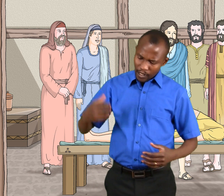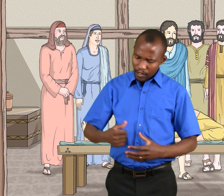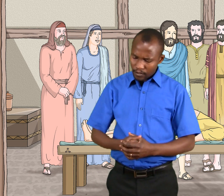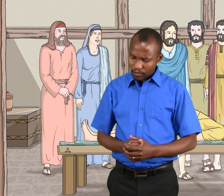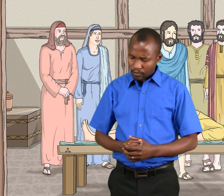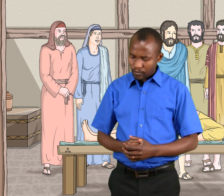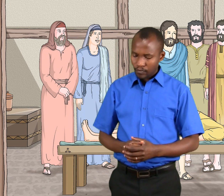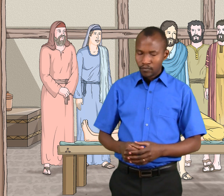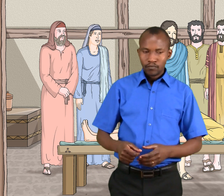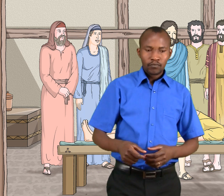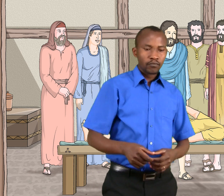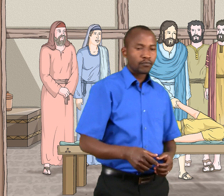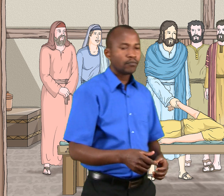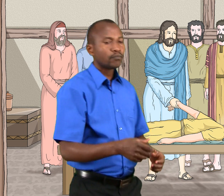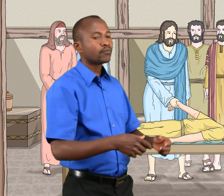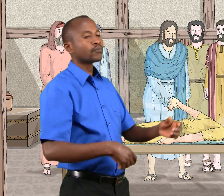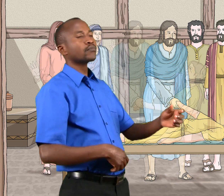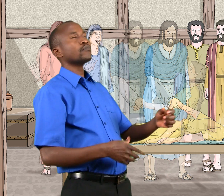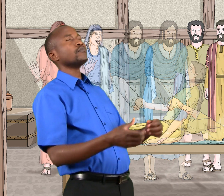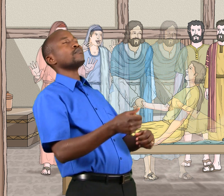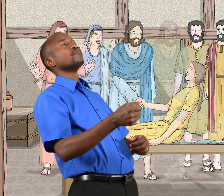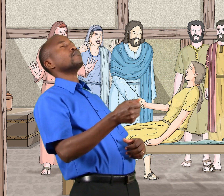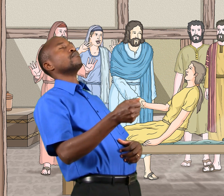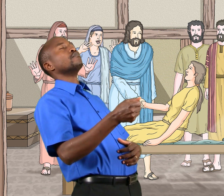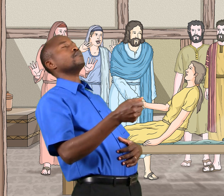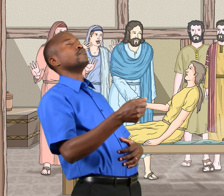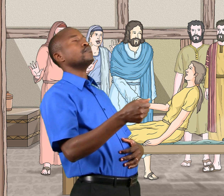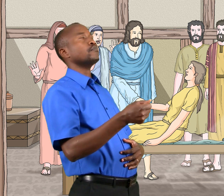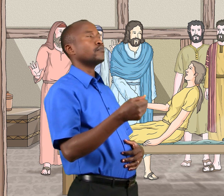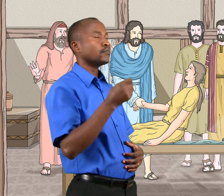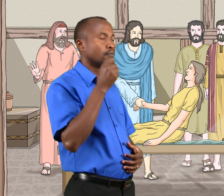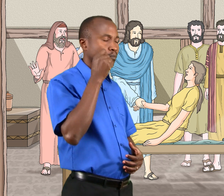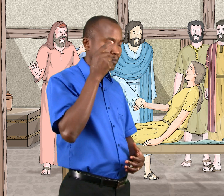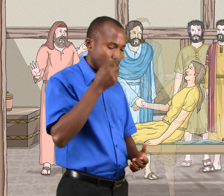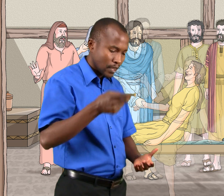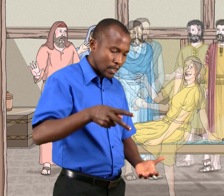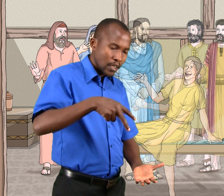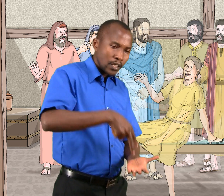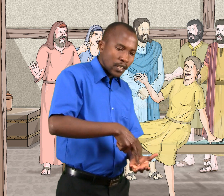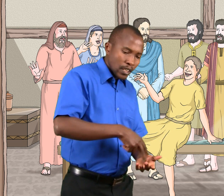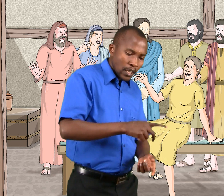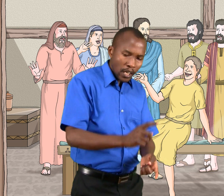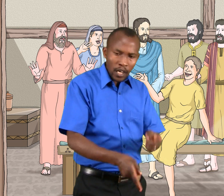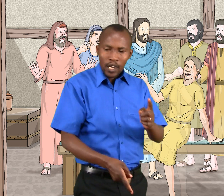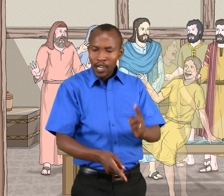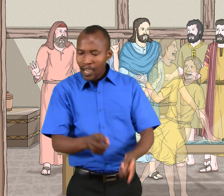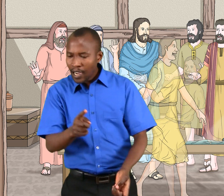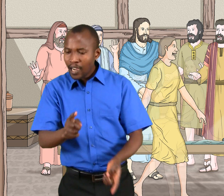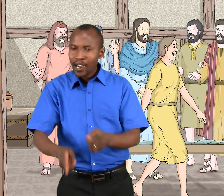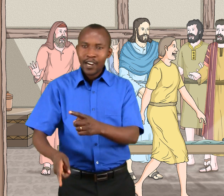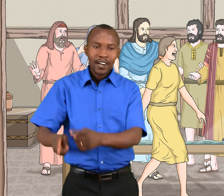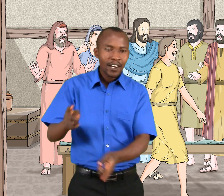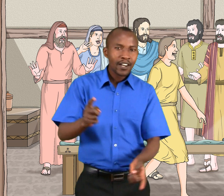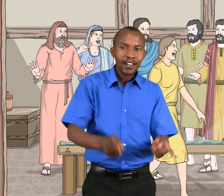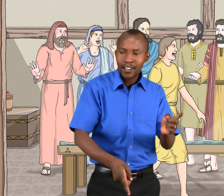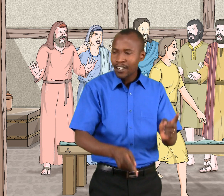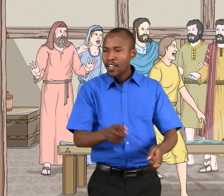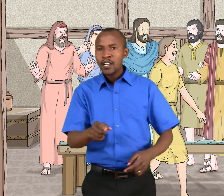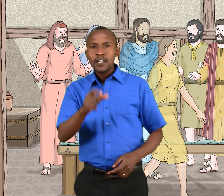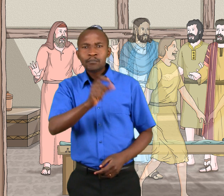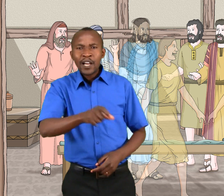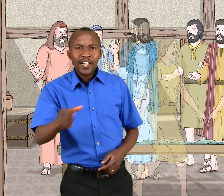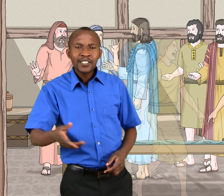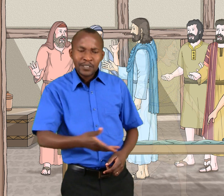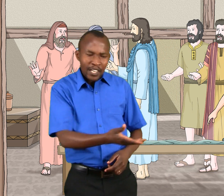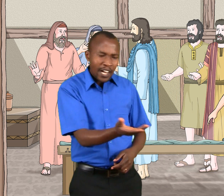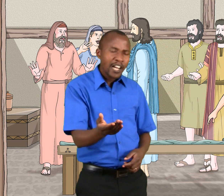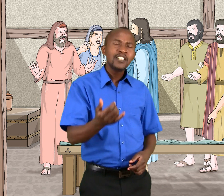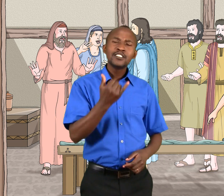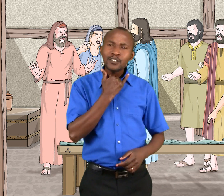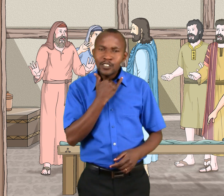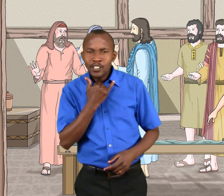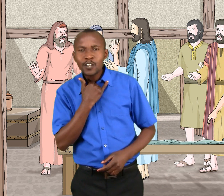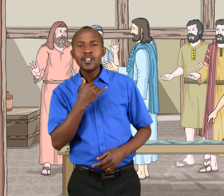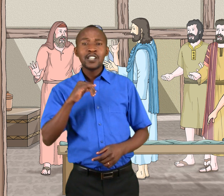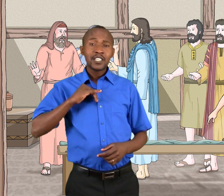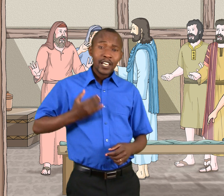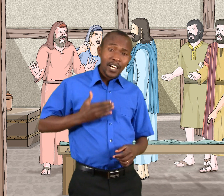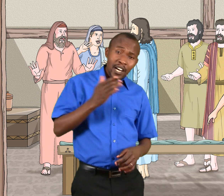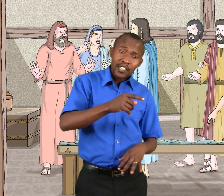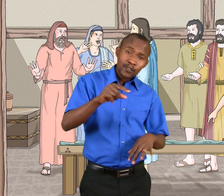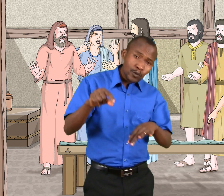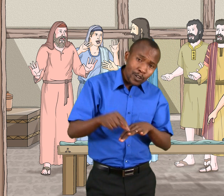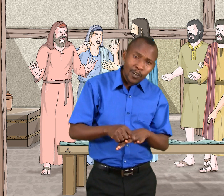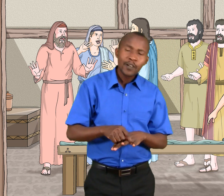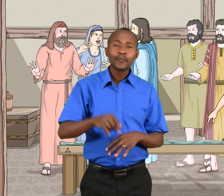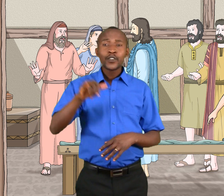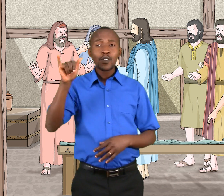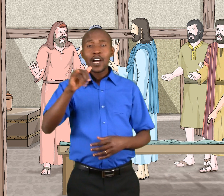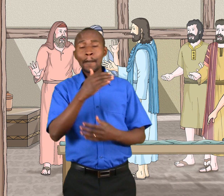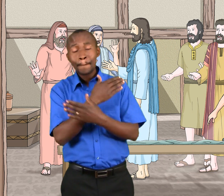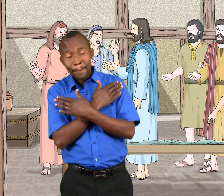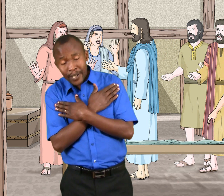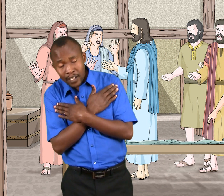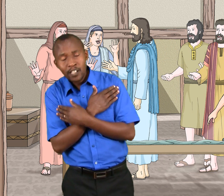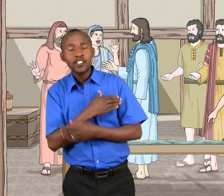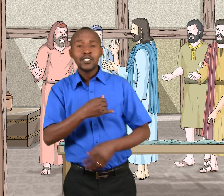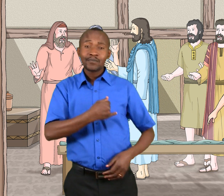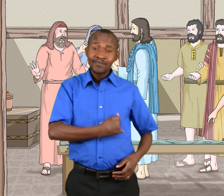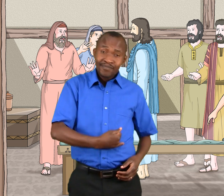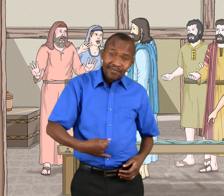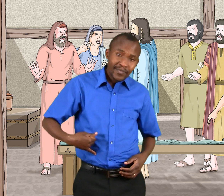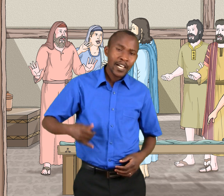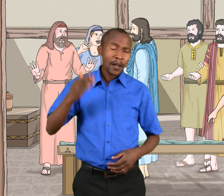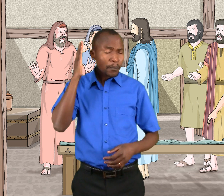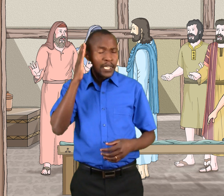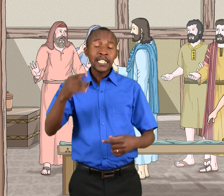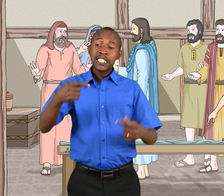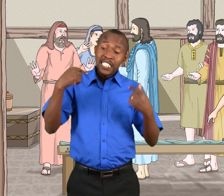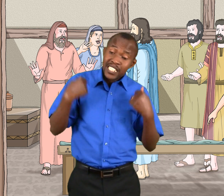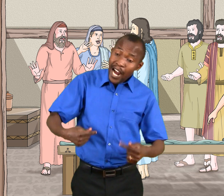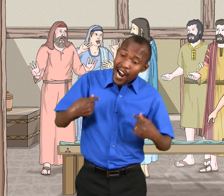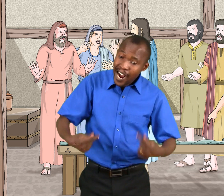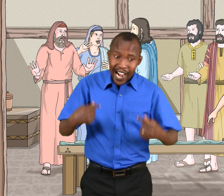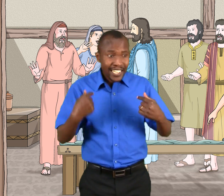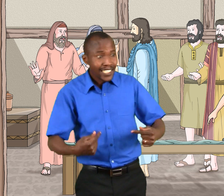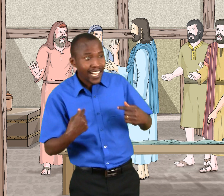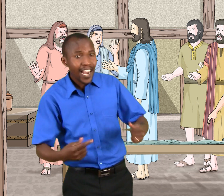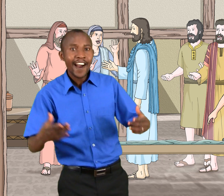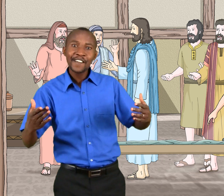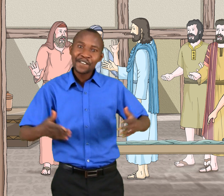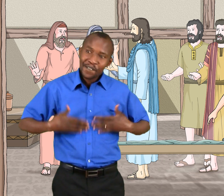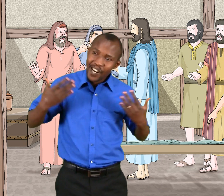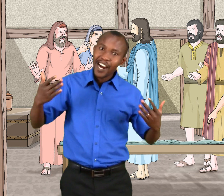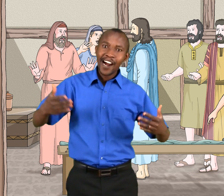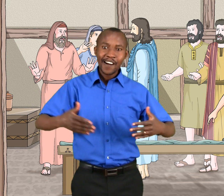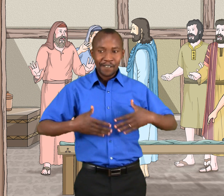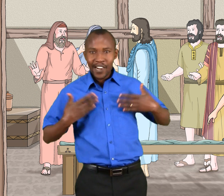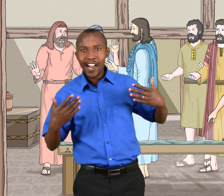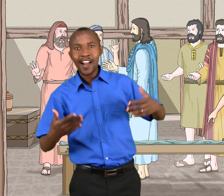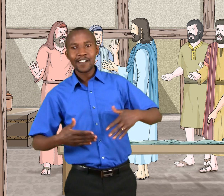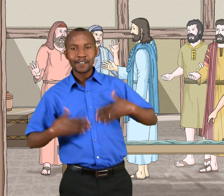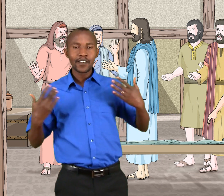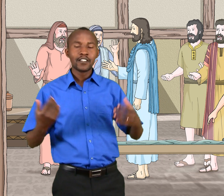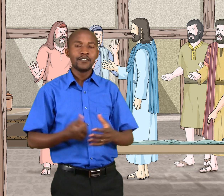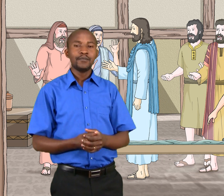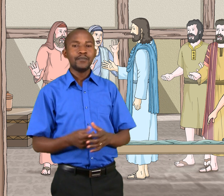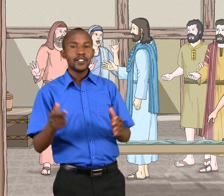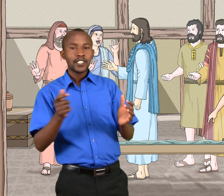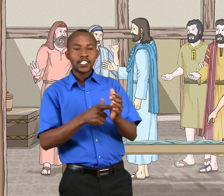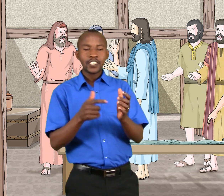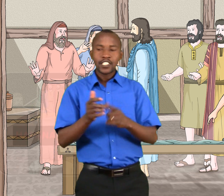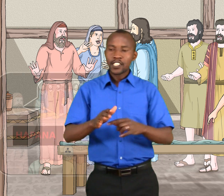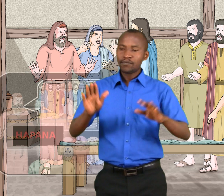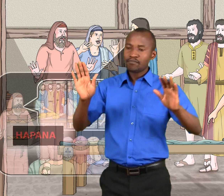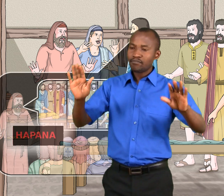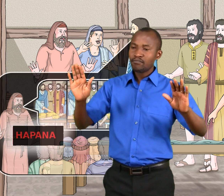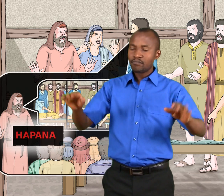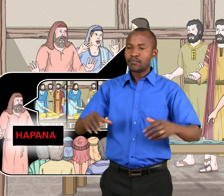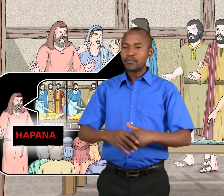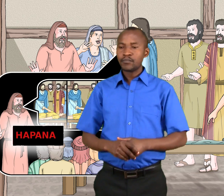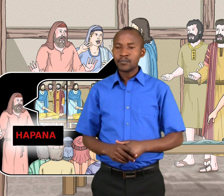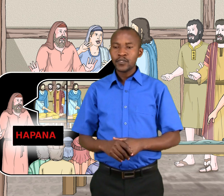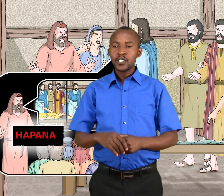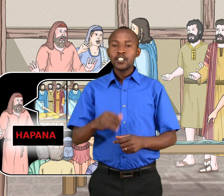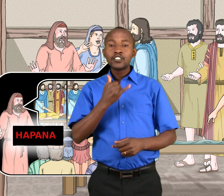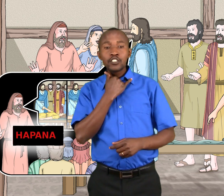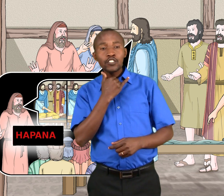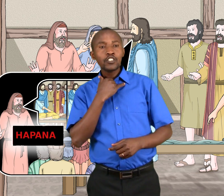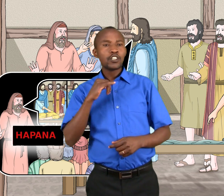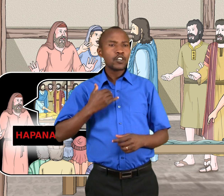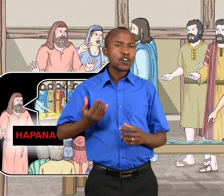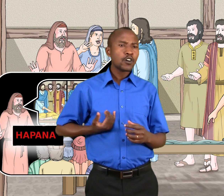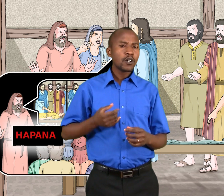Immediately the girl got up and began to walk around. She was twelve years old, and at once they were utterly astounded.